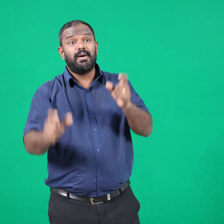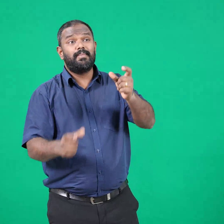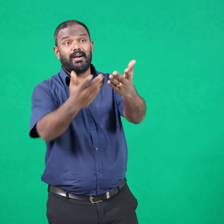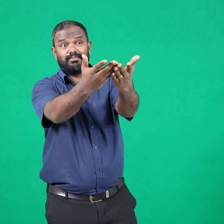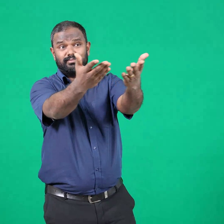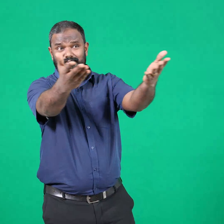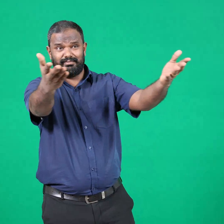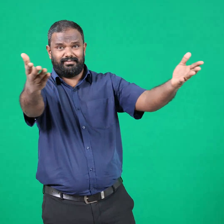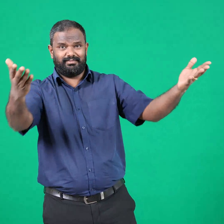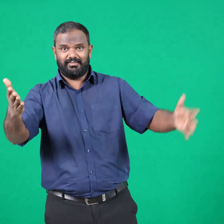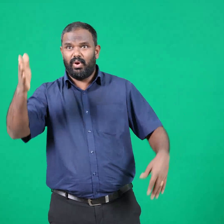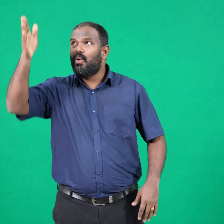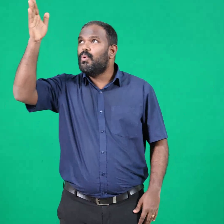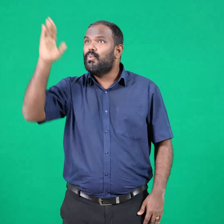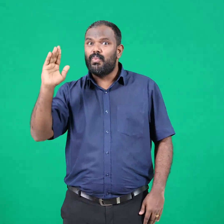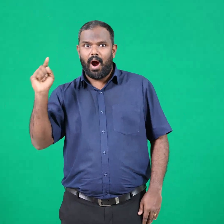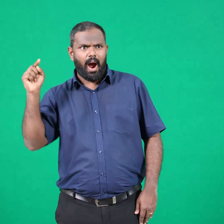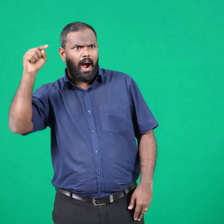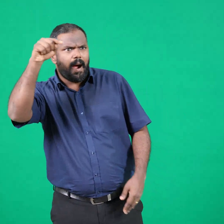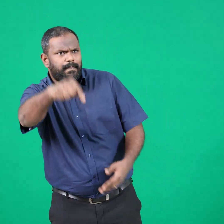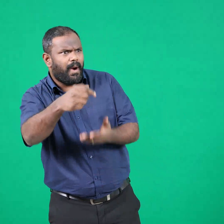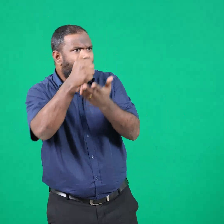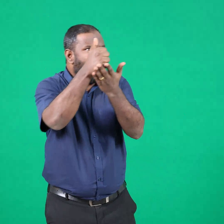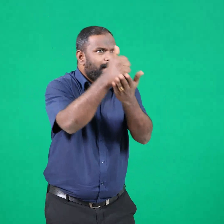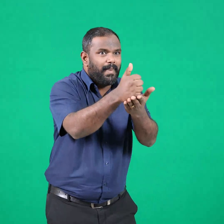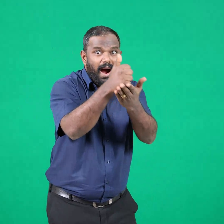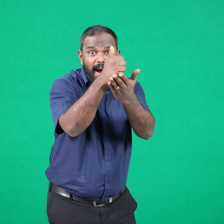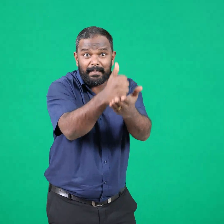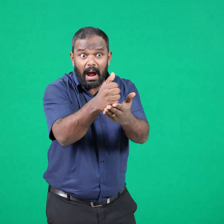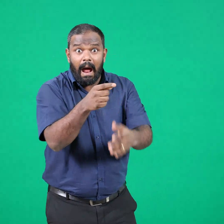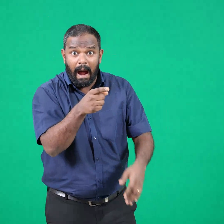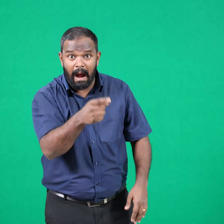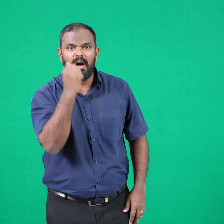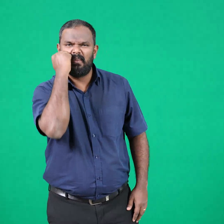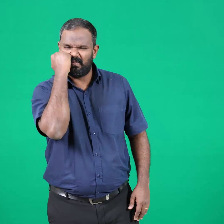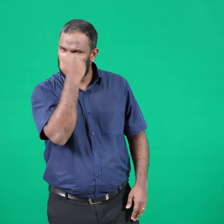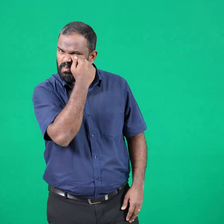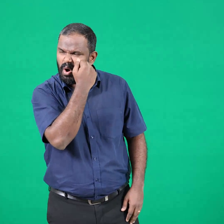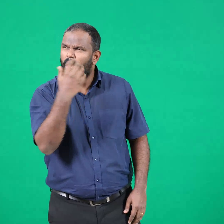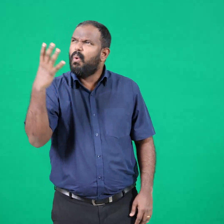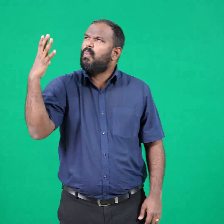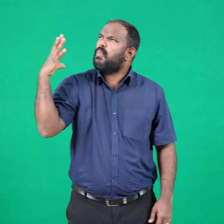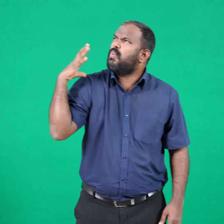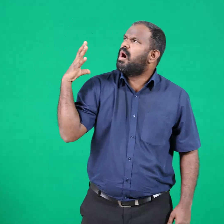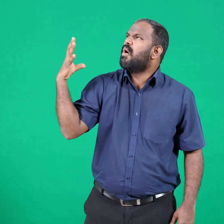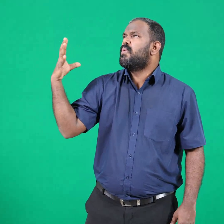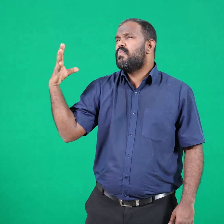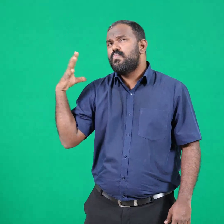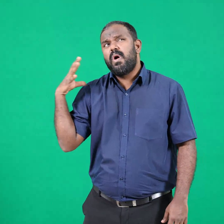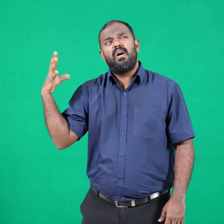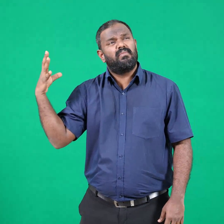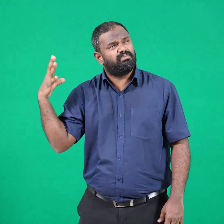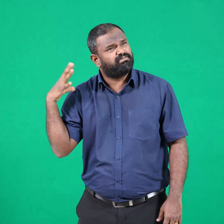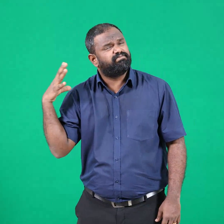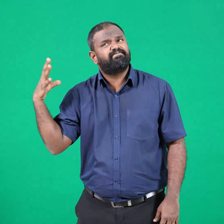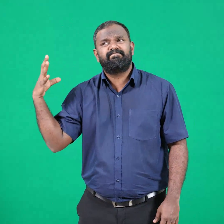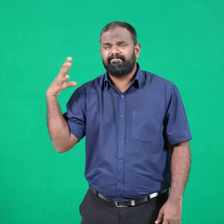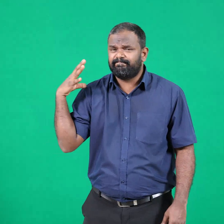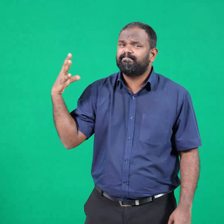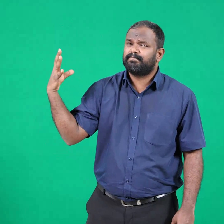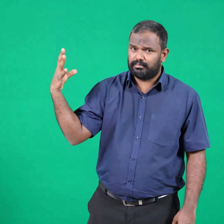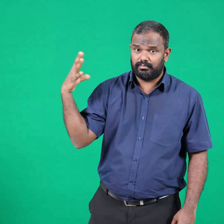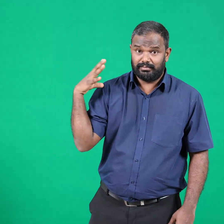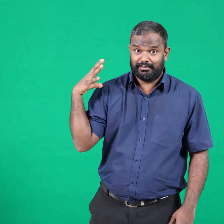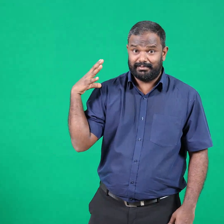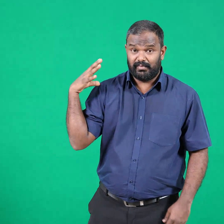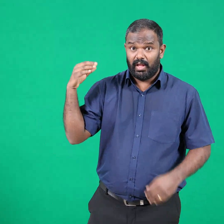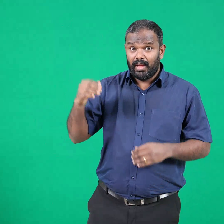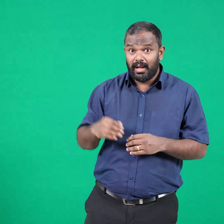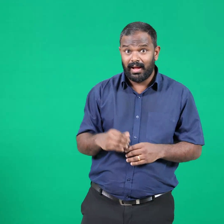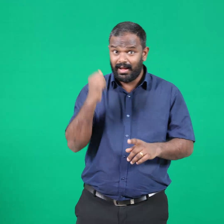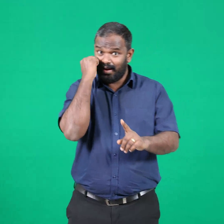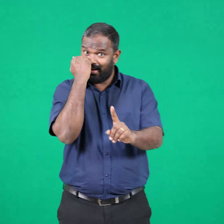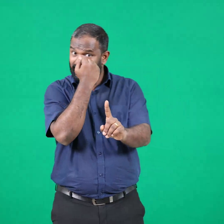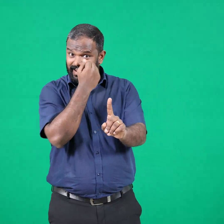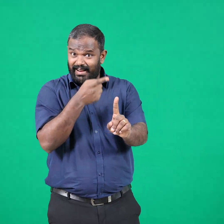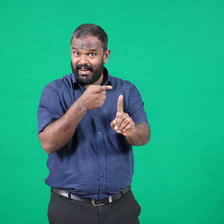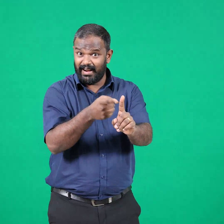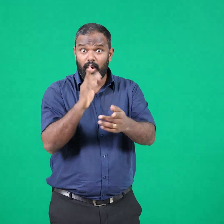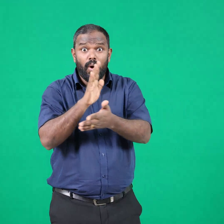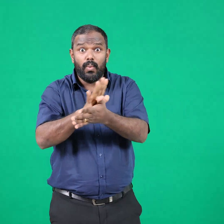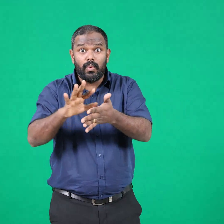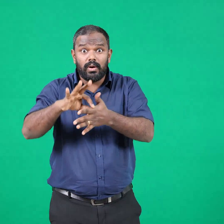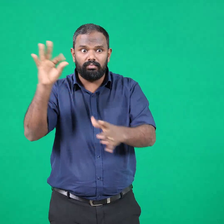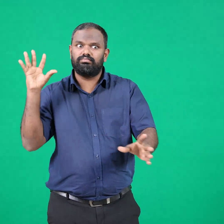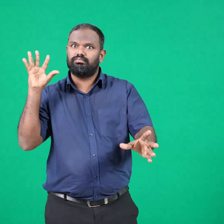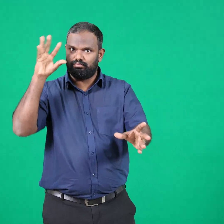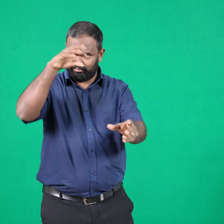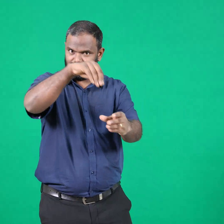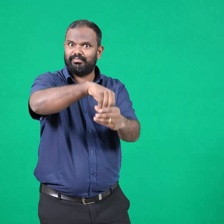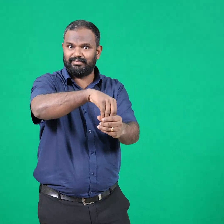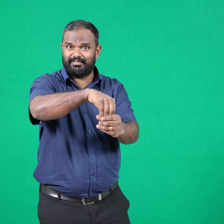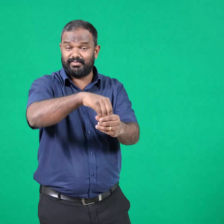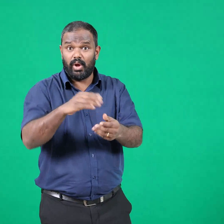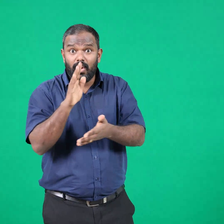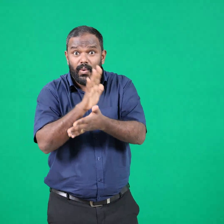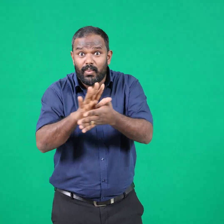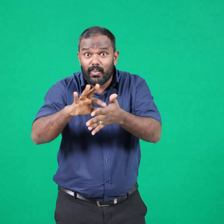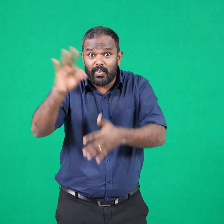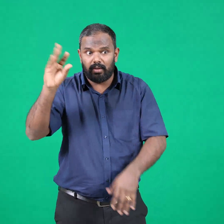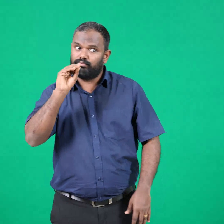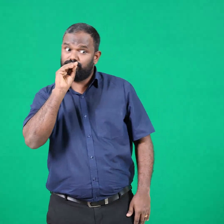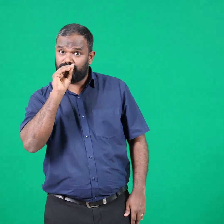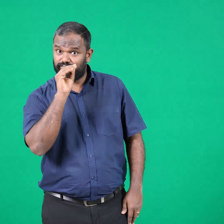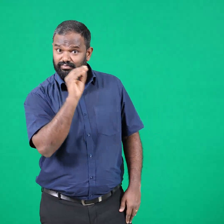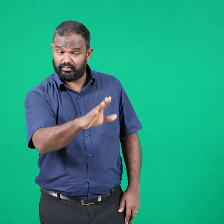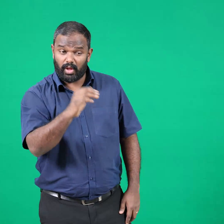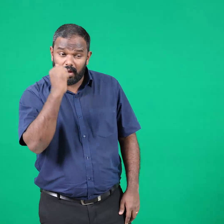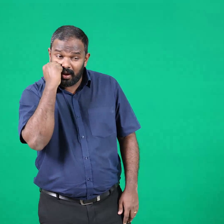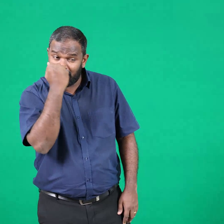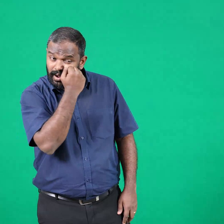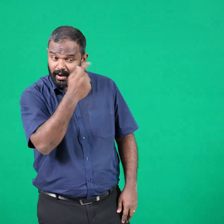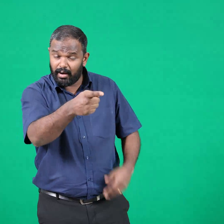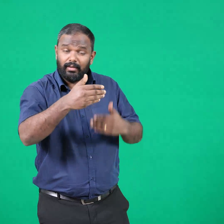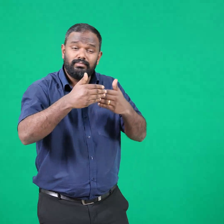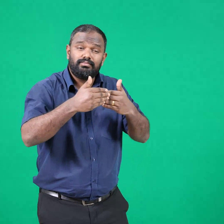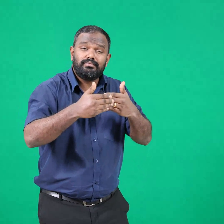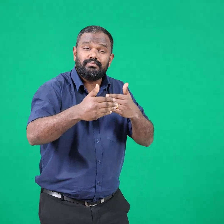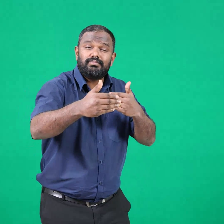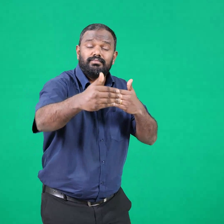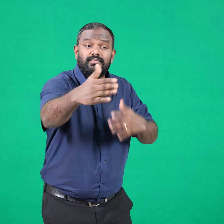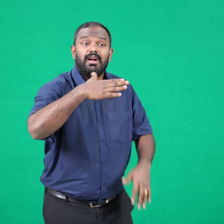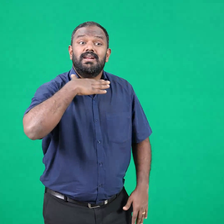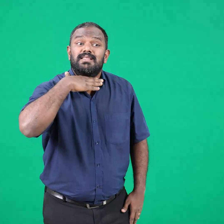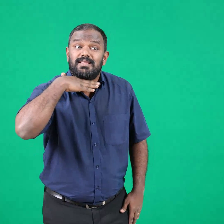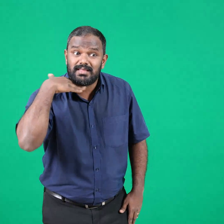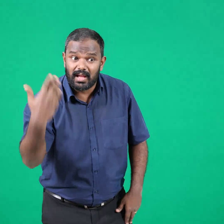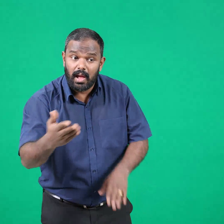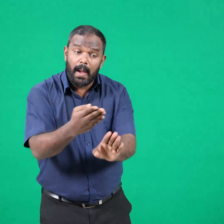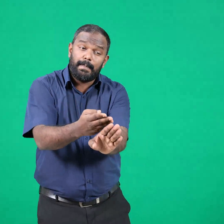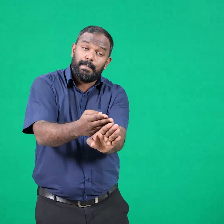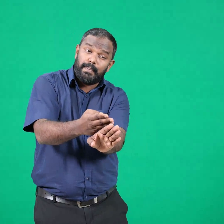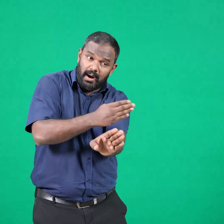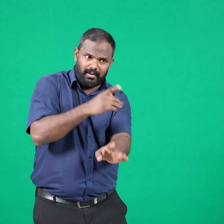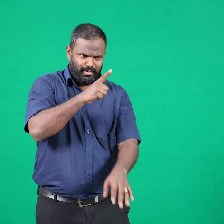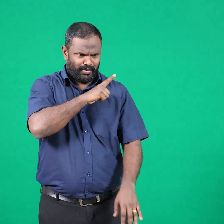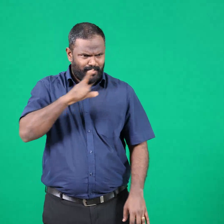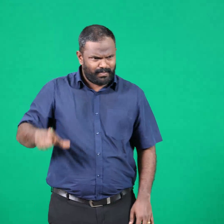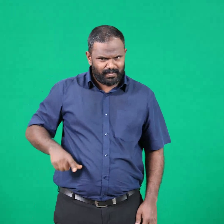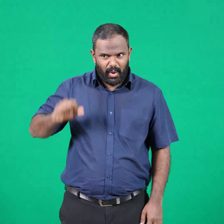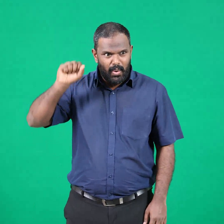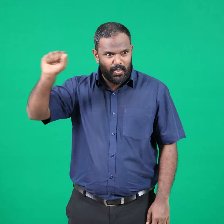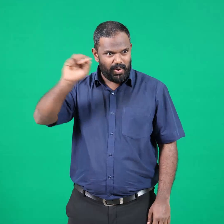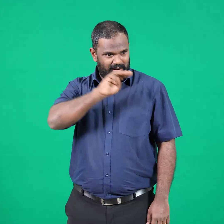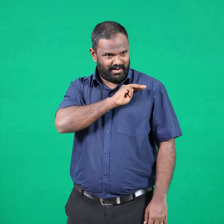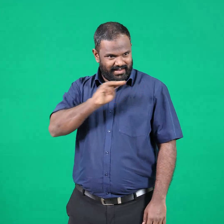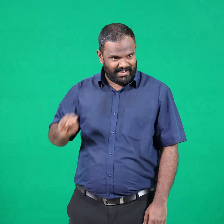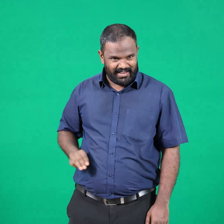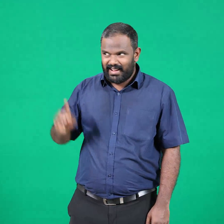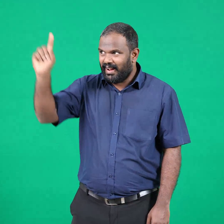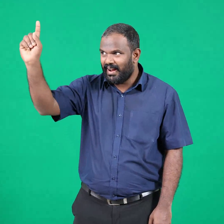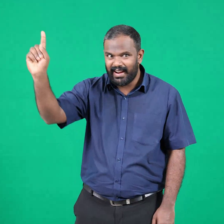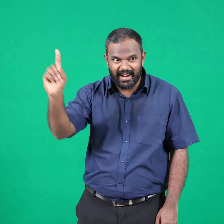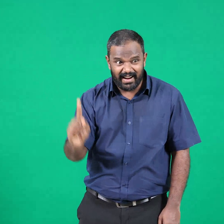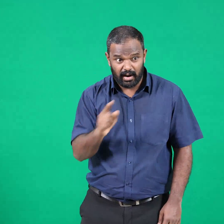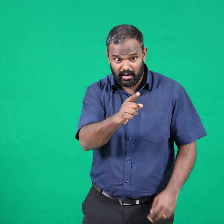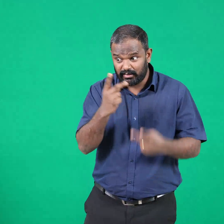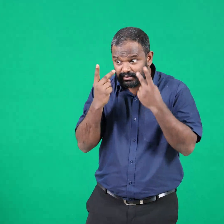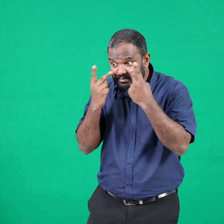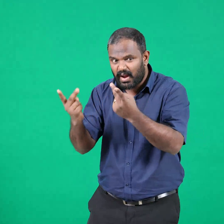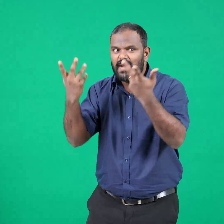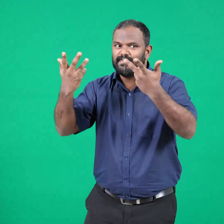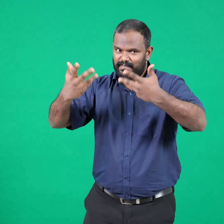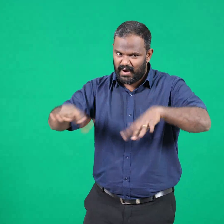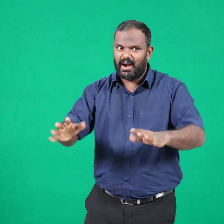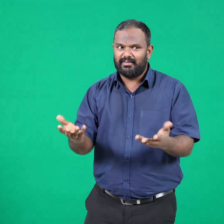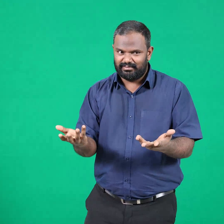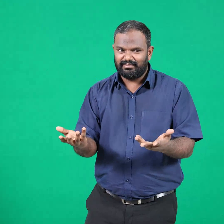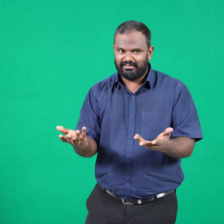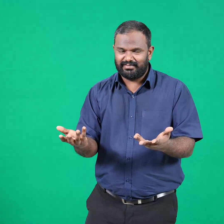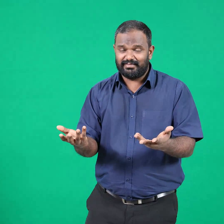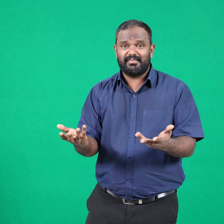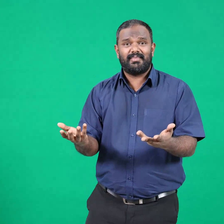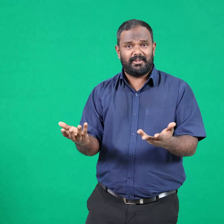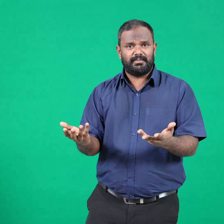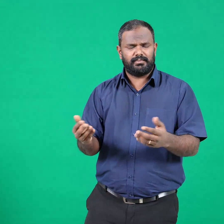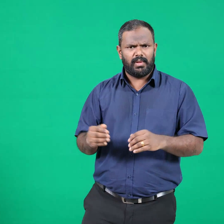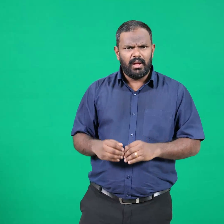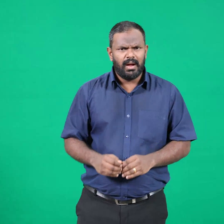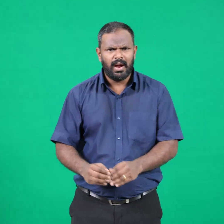The Holy Spirit had revealed to him that he would not see death before he had seen the Lord ' s Christ.